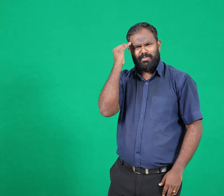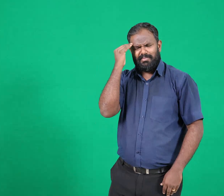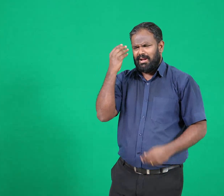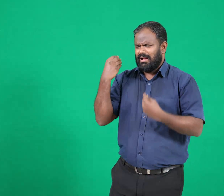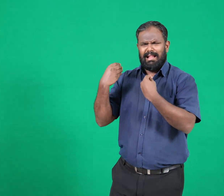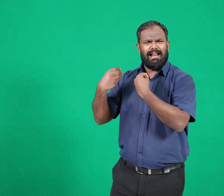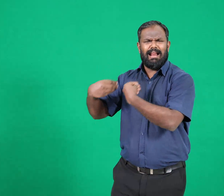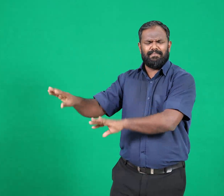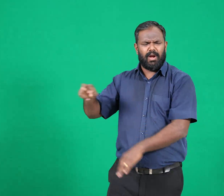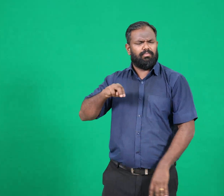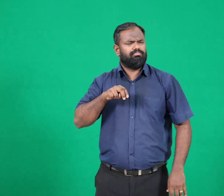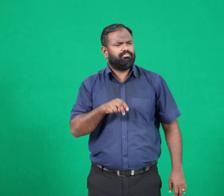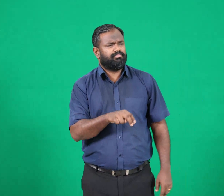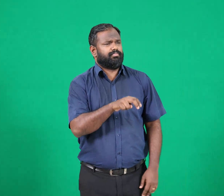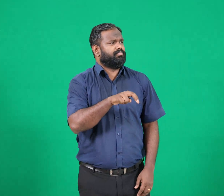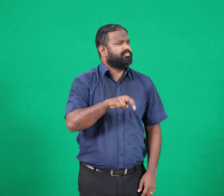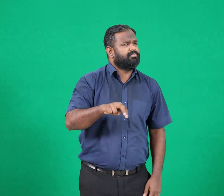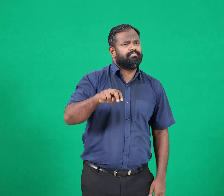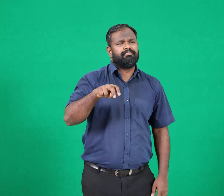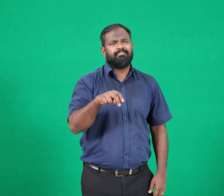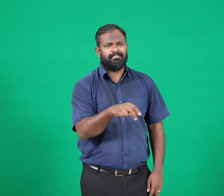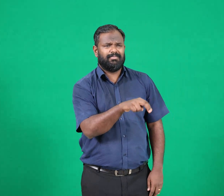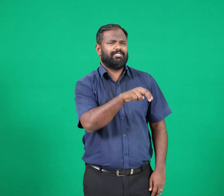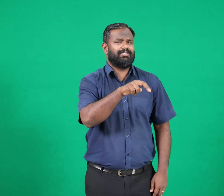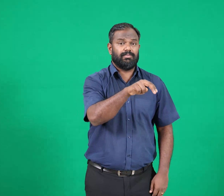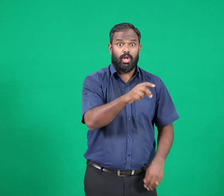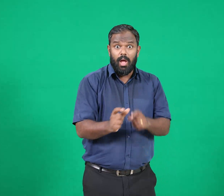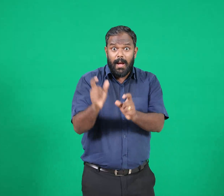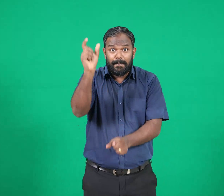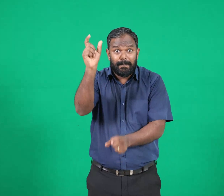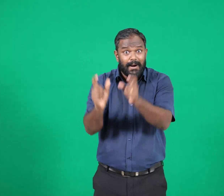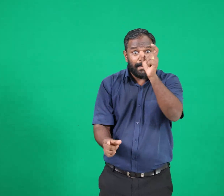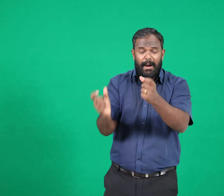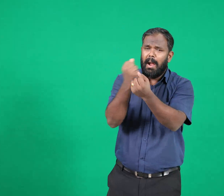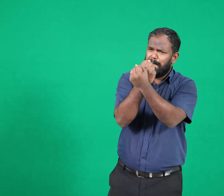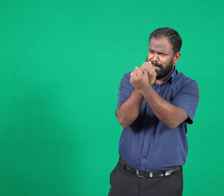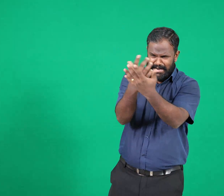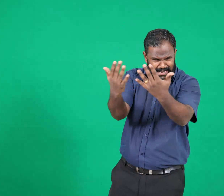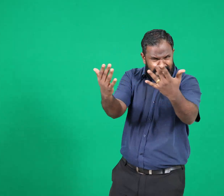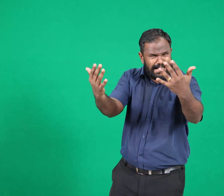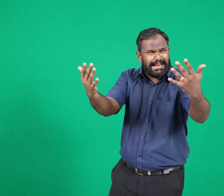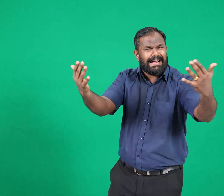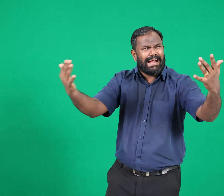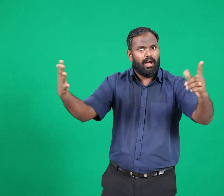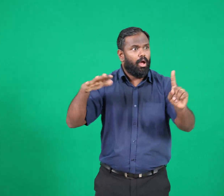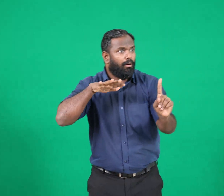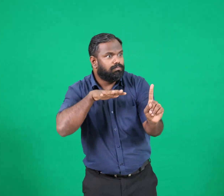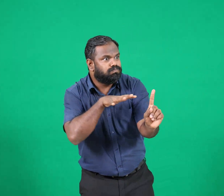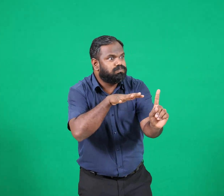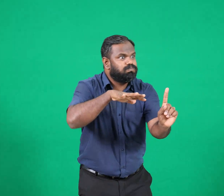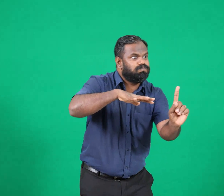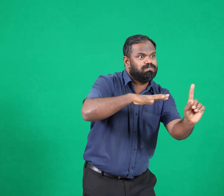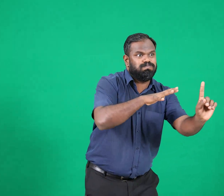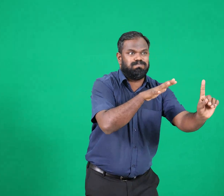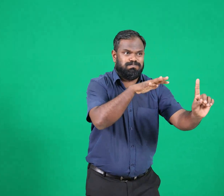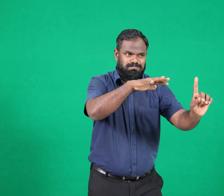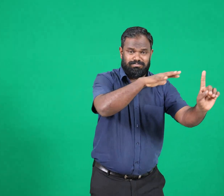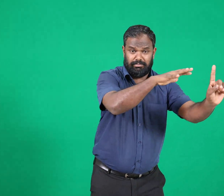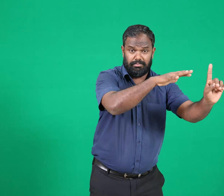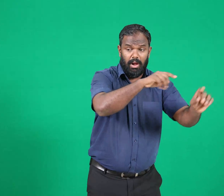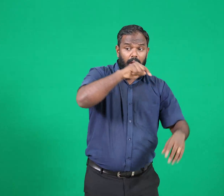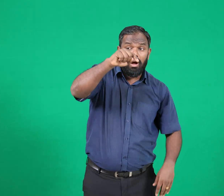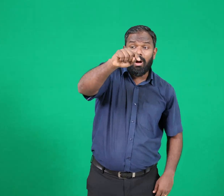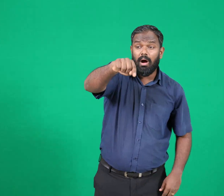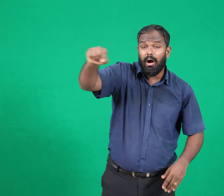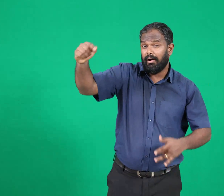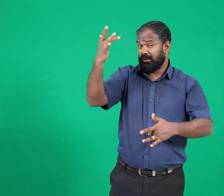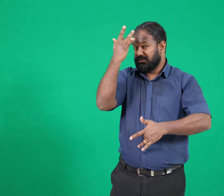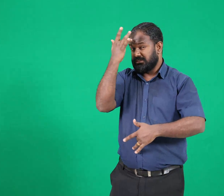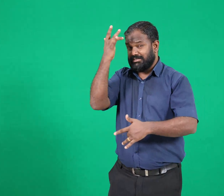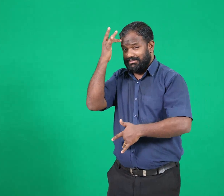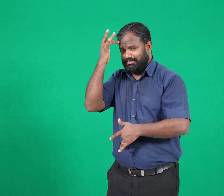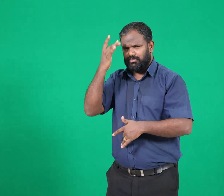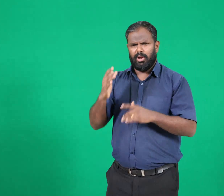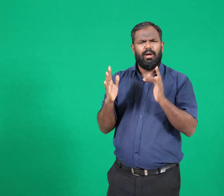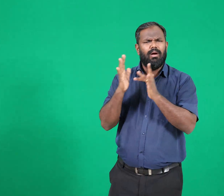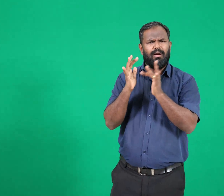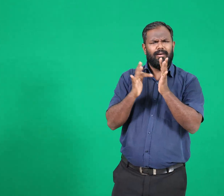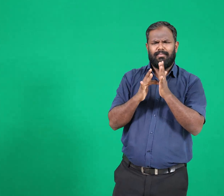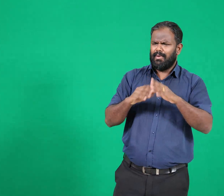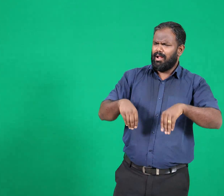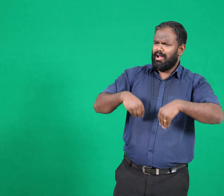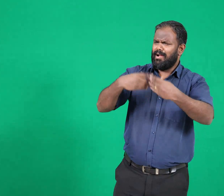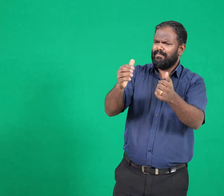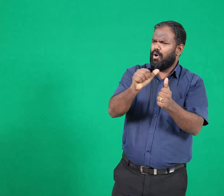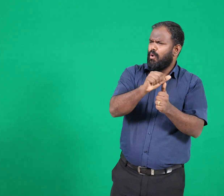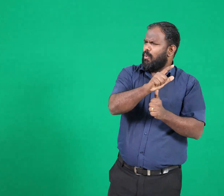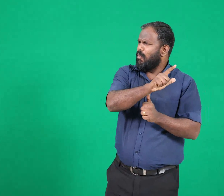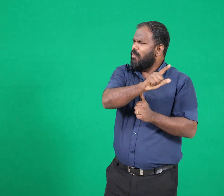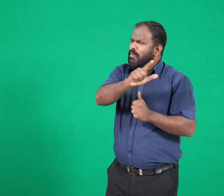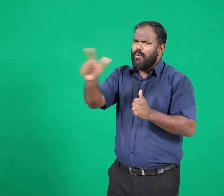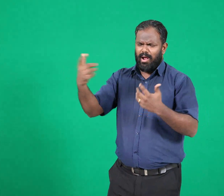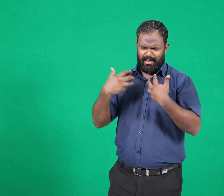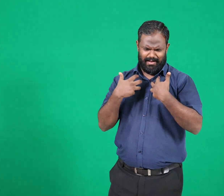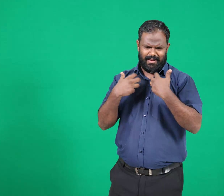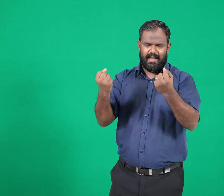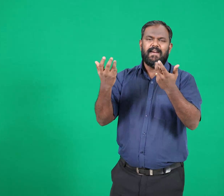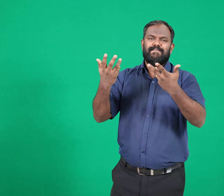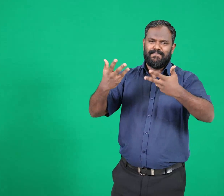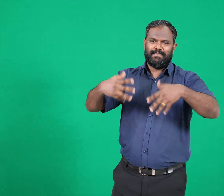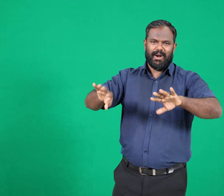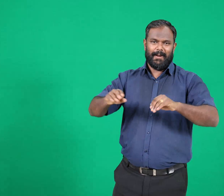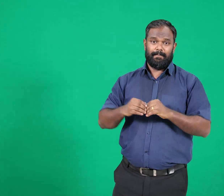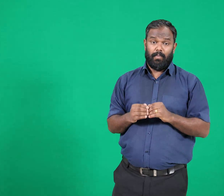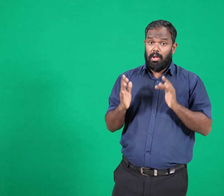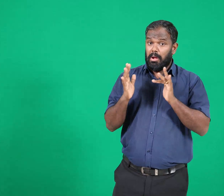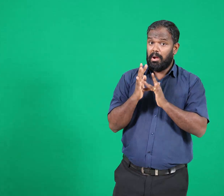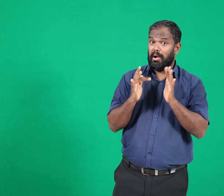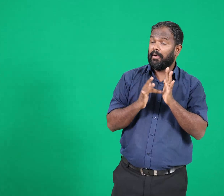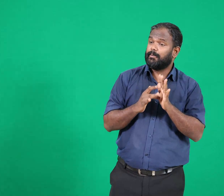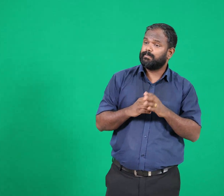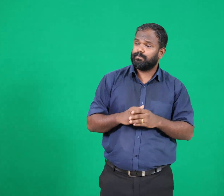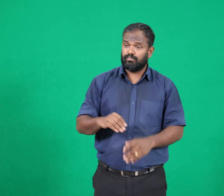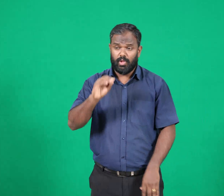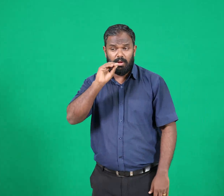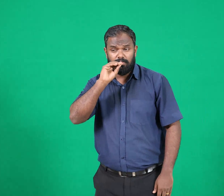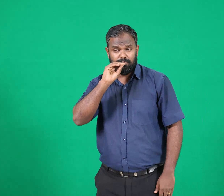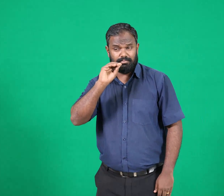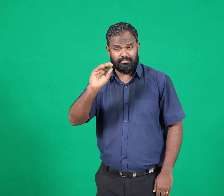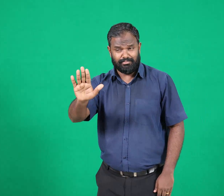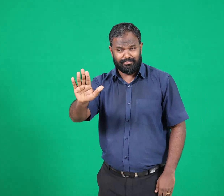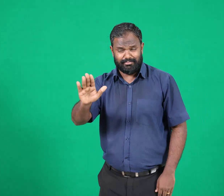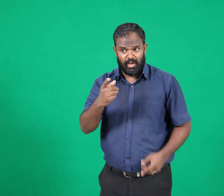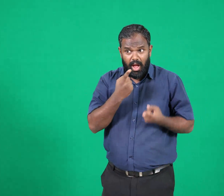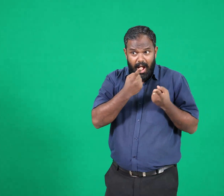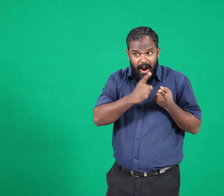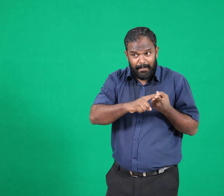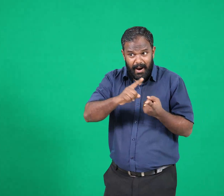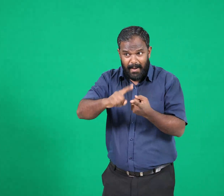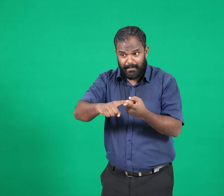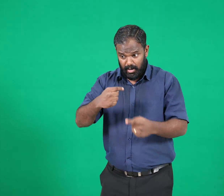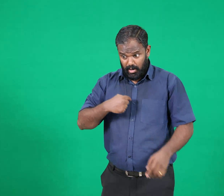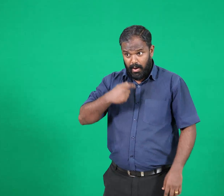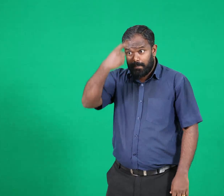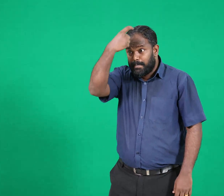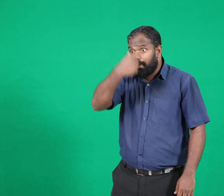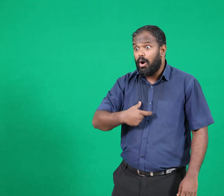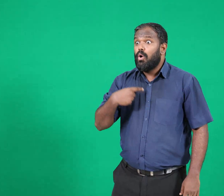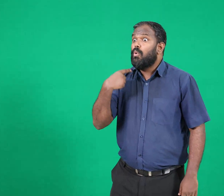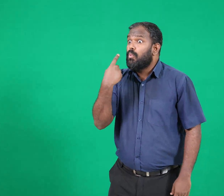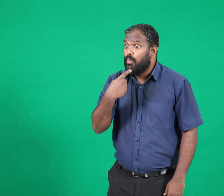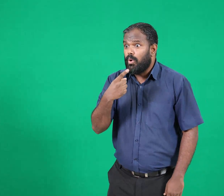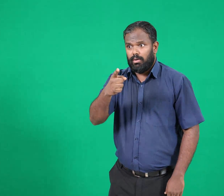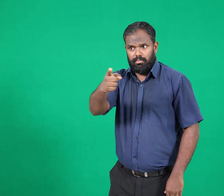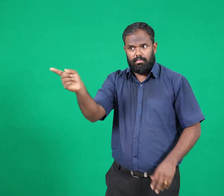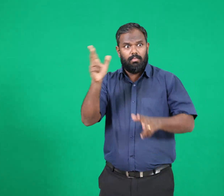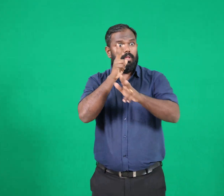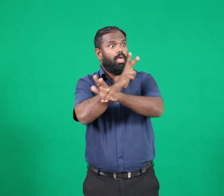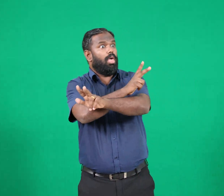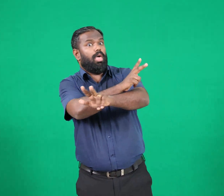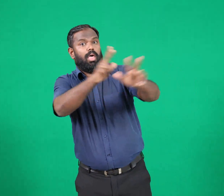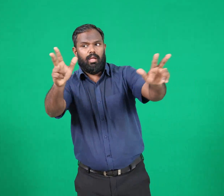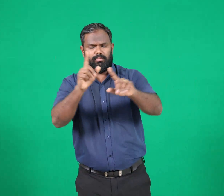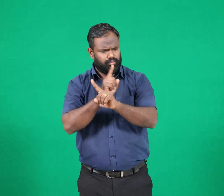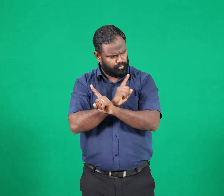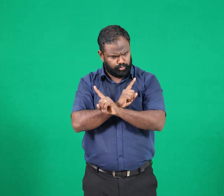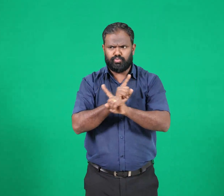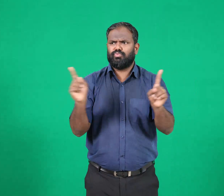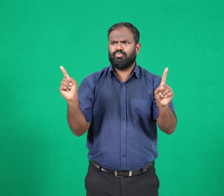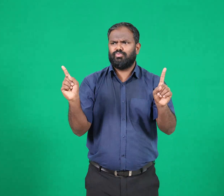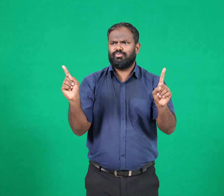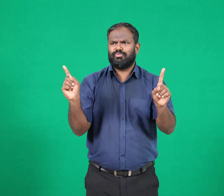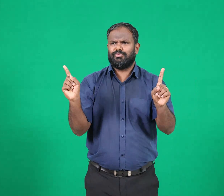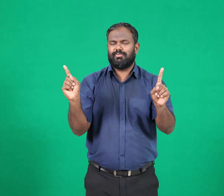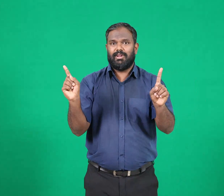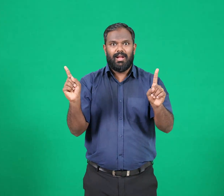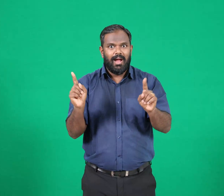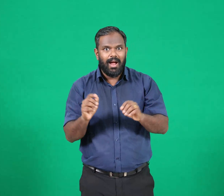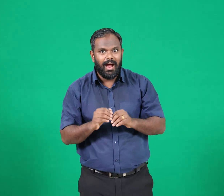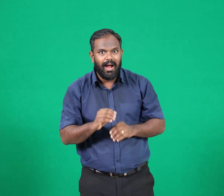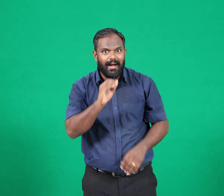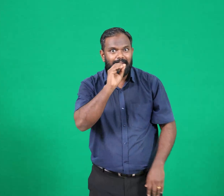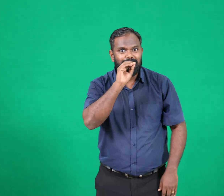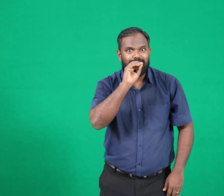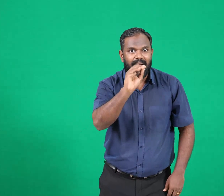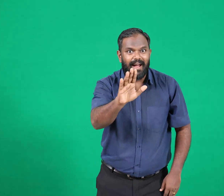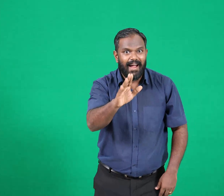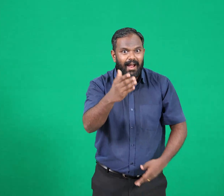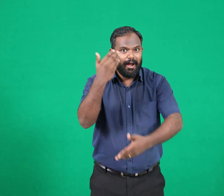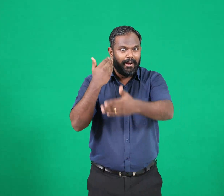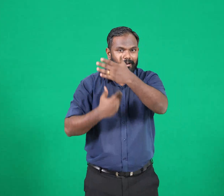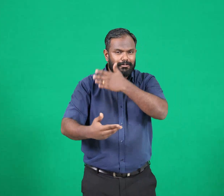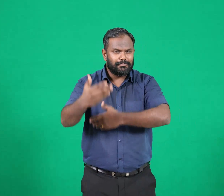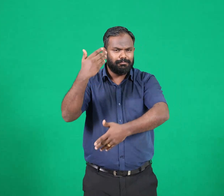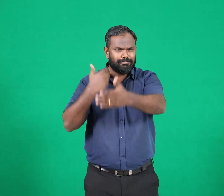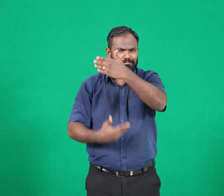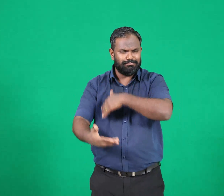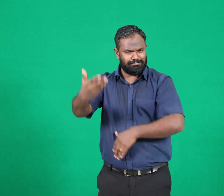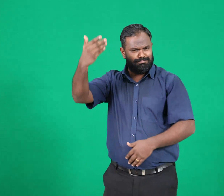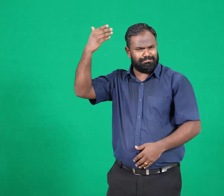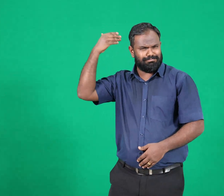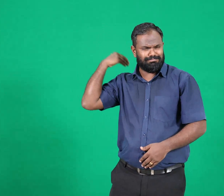Large crowds followed Him, and He healed them all, warning them not to make Him known.